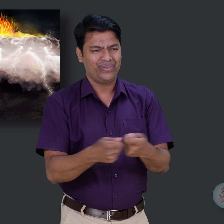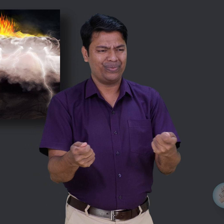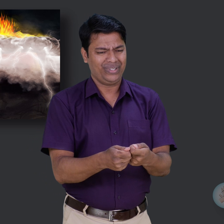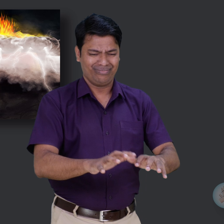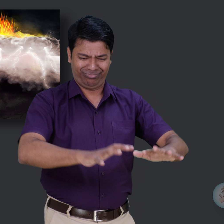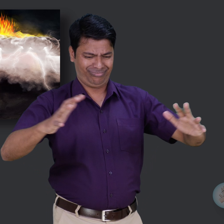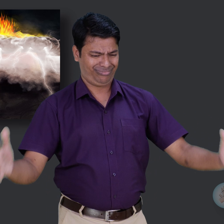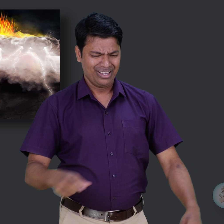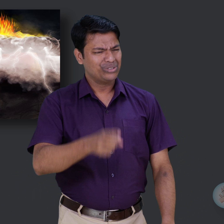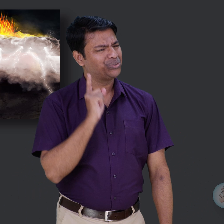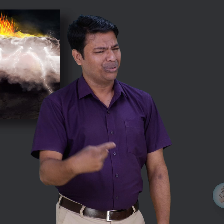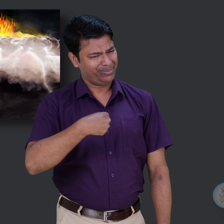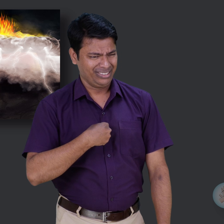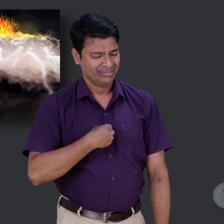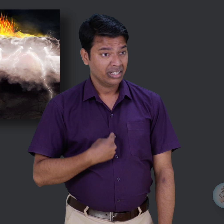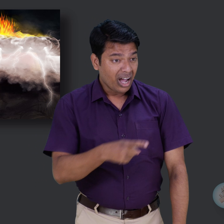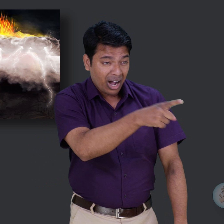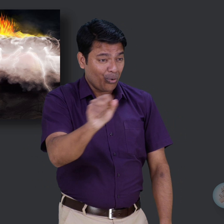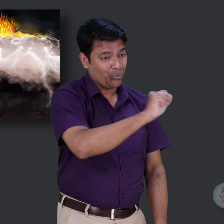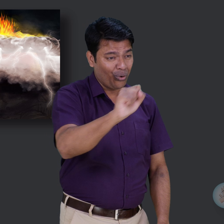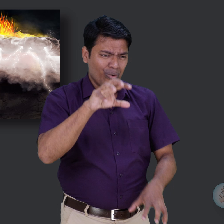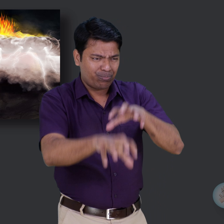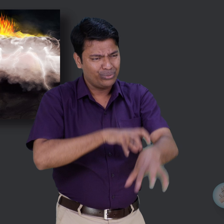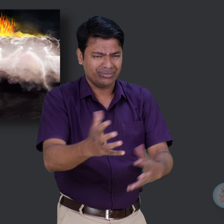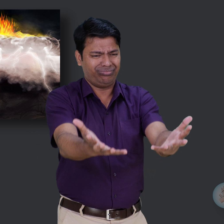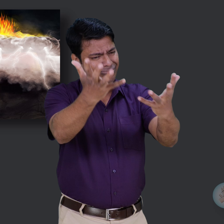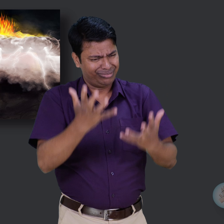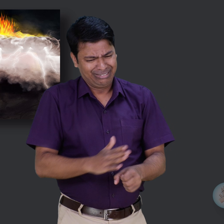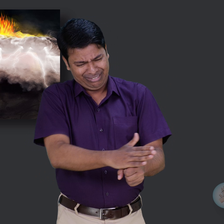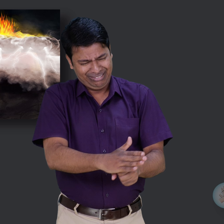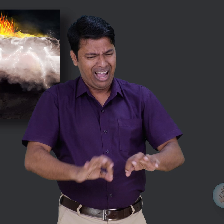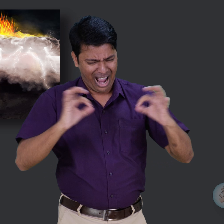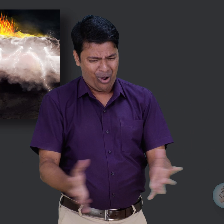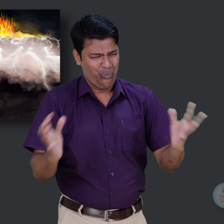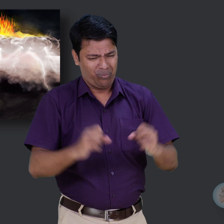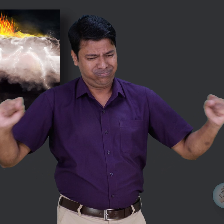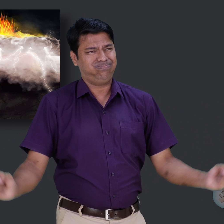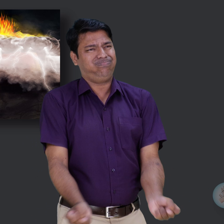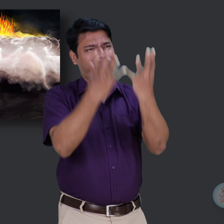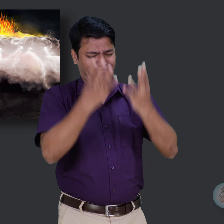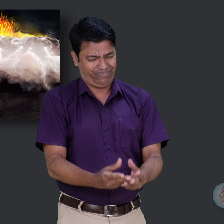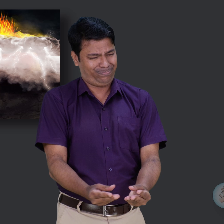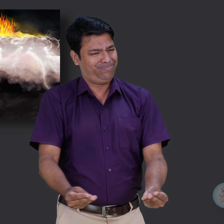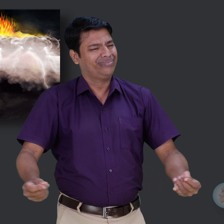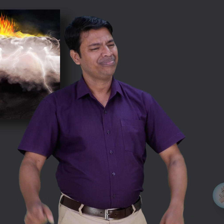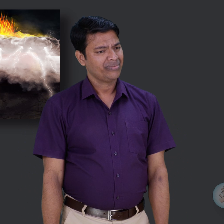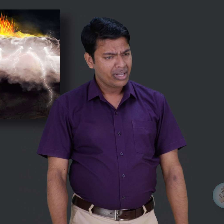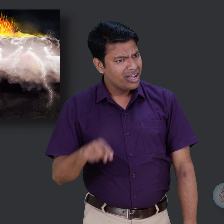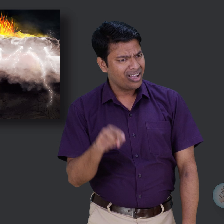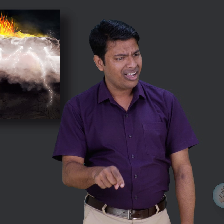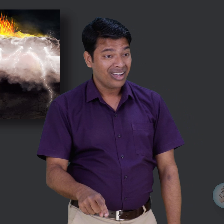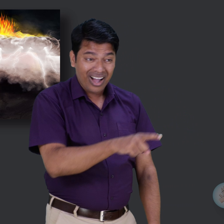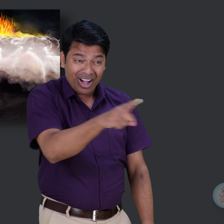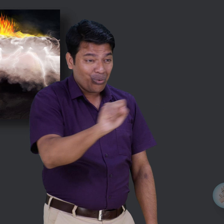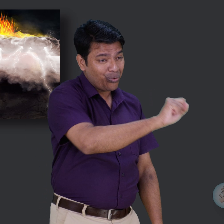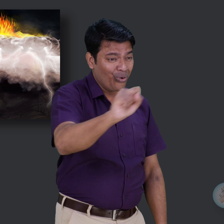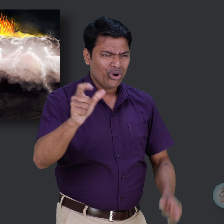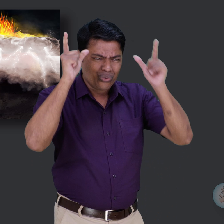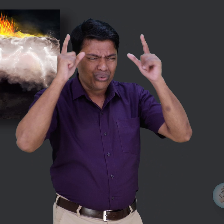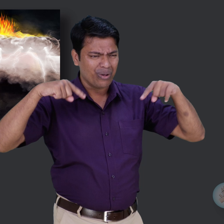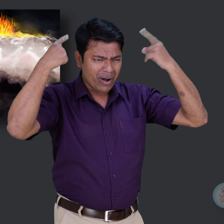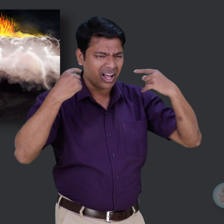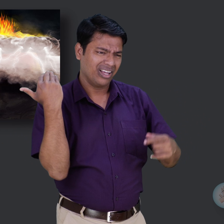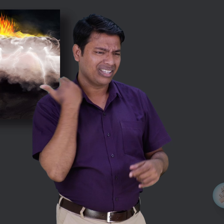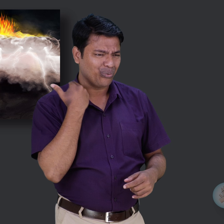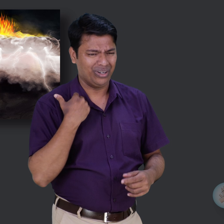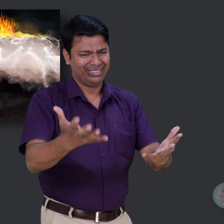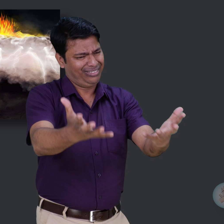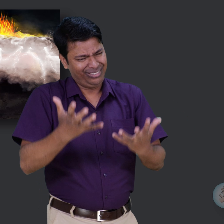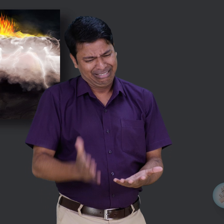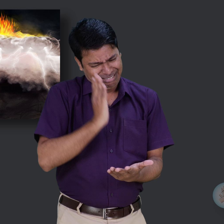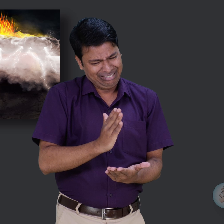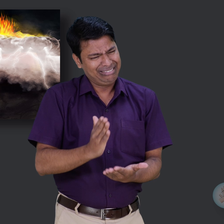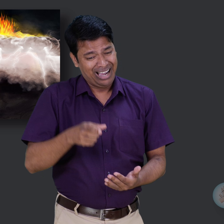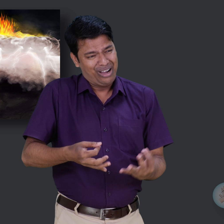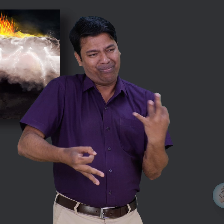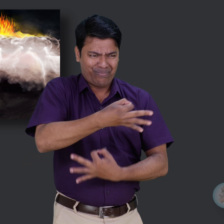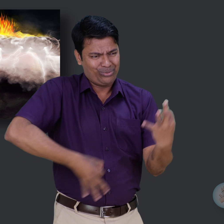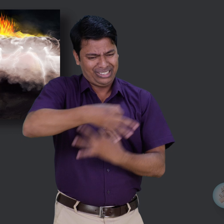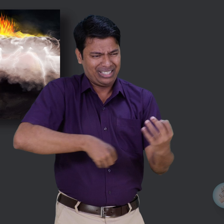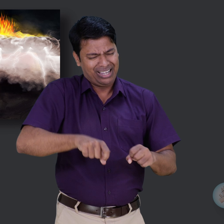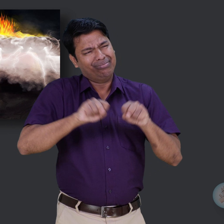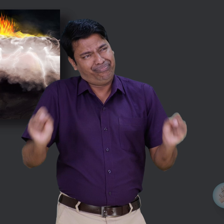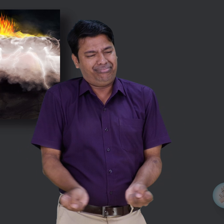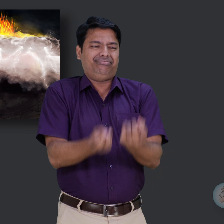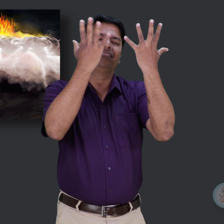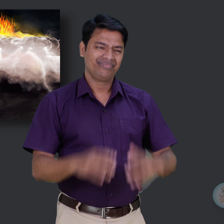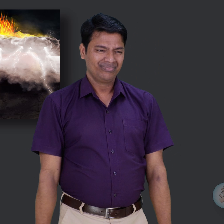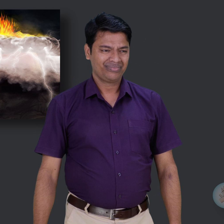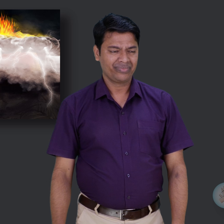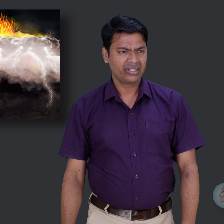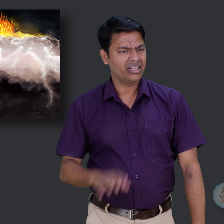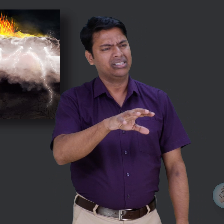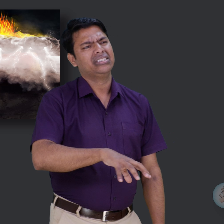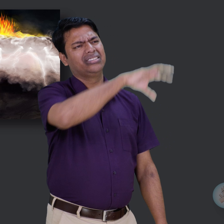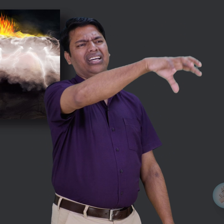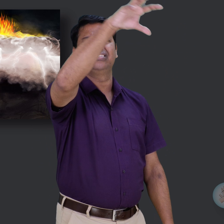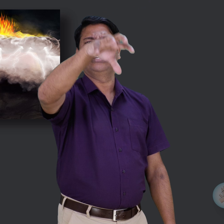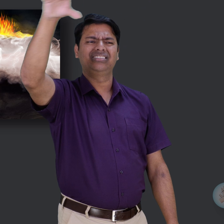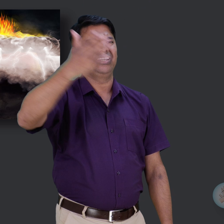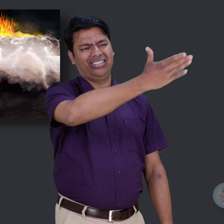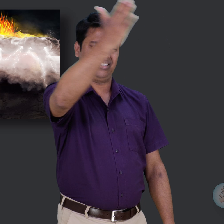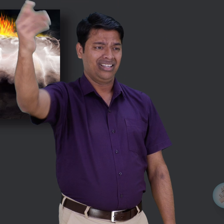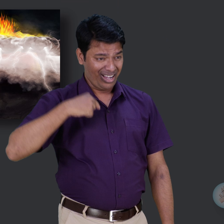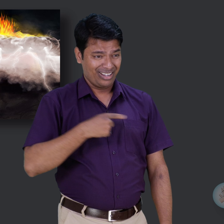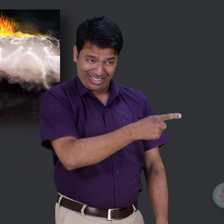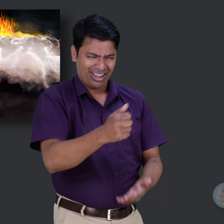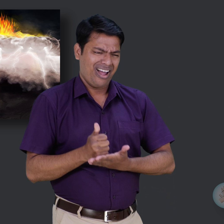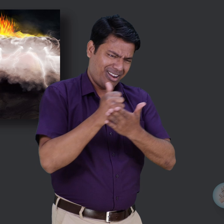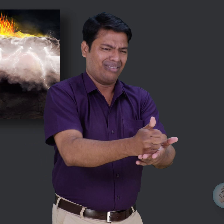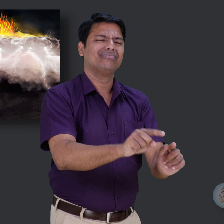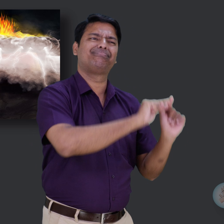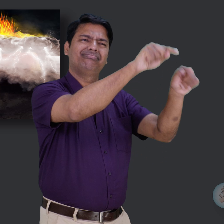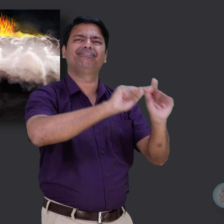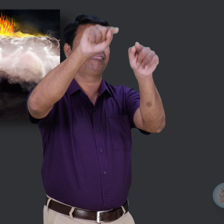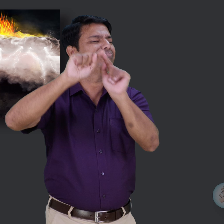You are to make for Me an altar of earth, and sacrifice on it your burnt offerings and peace offerings, your sheep and goats and cattle.